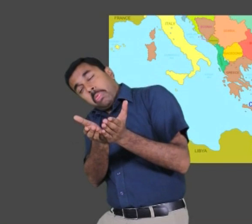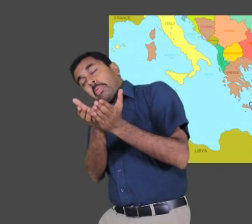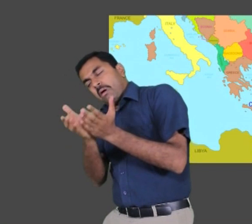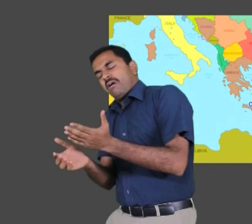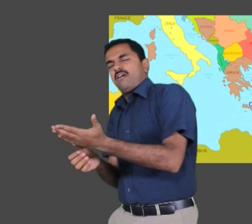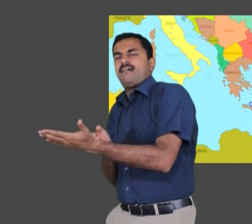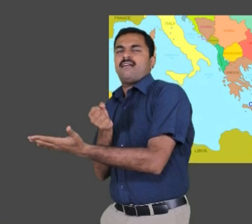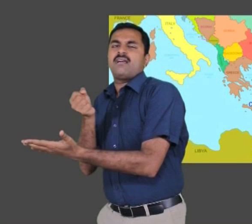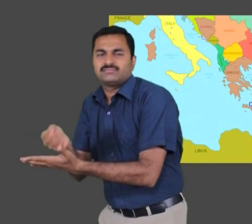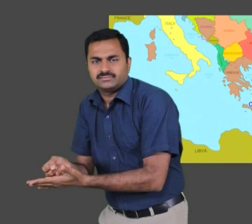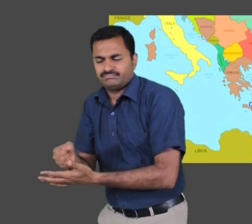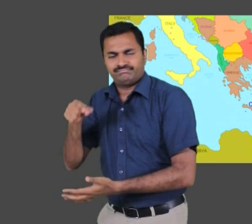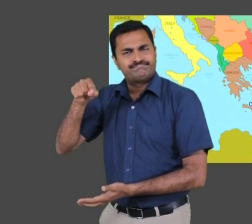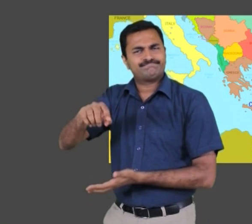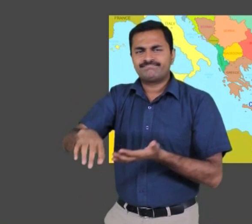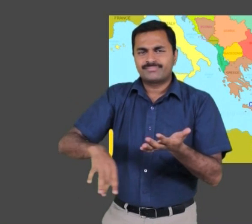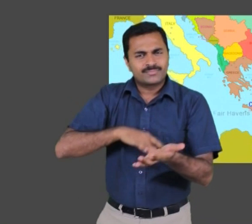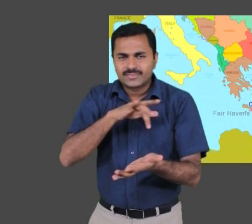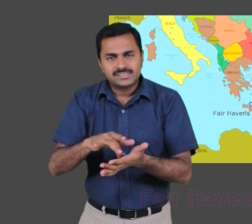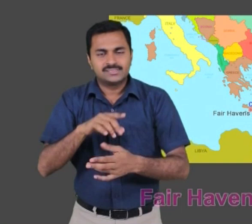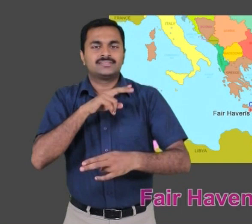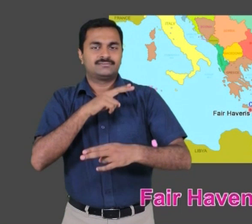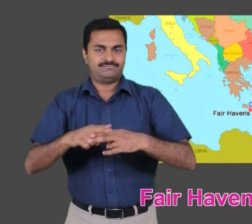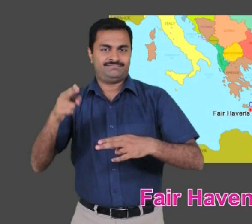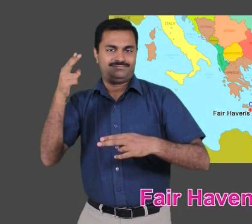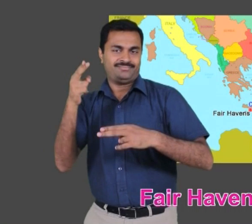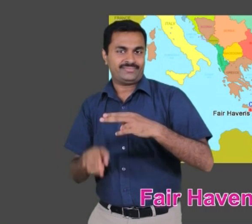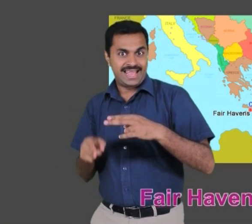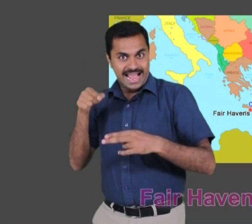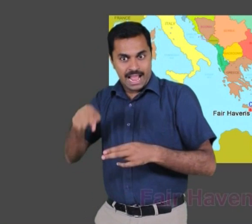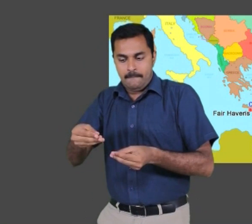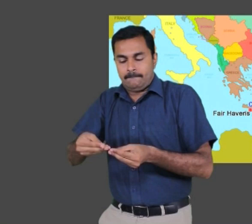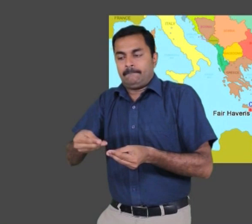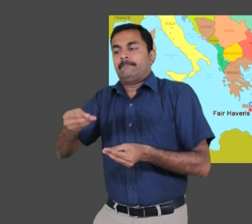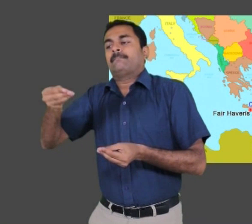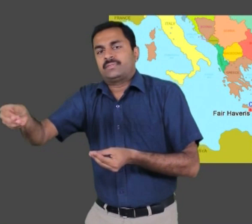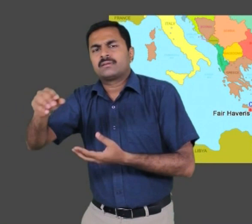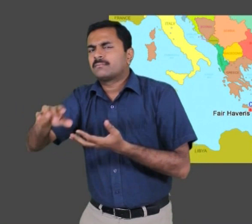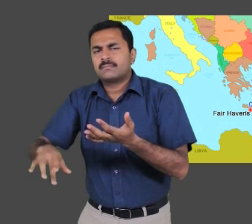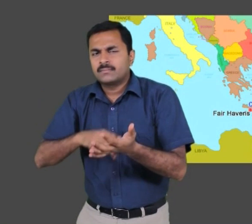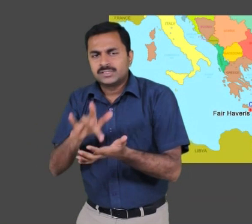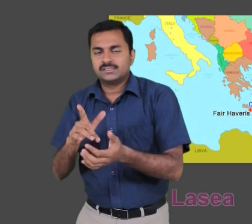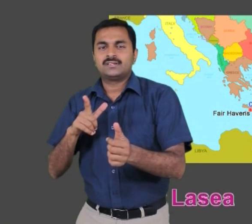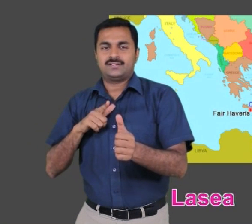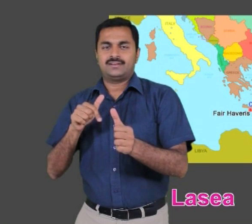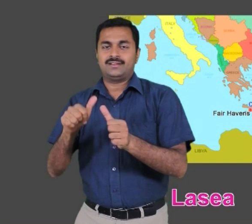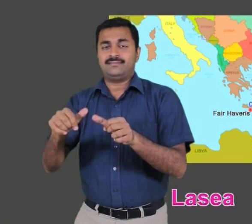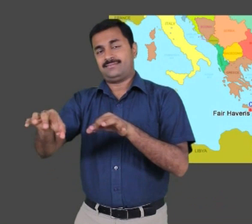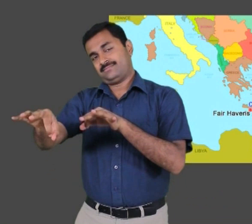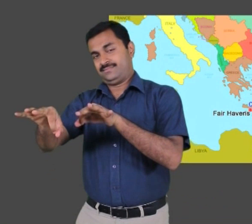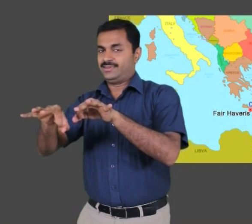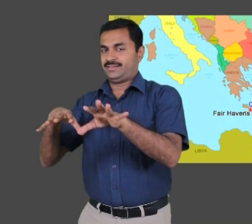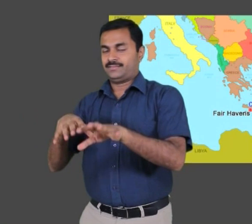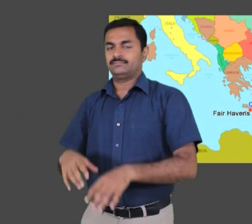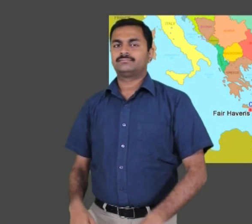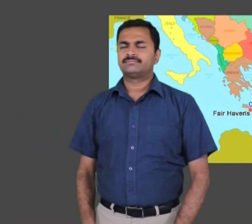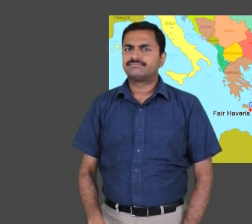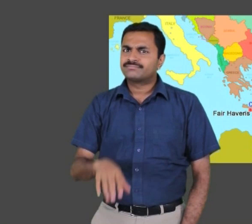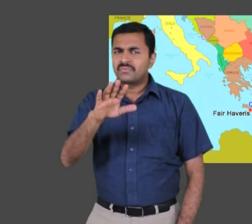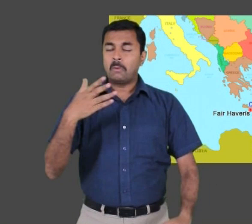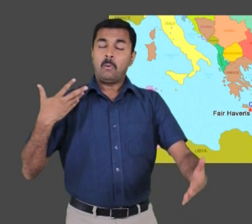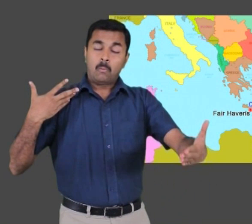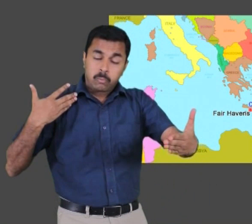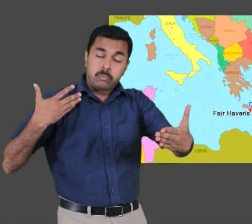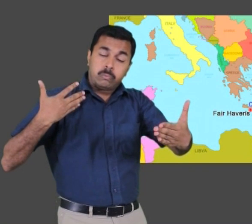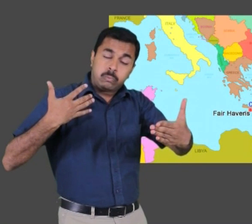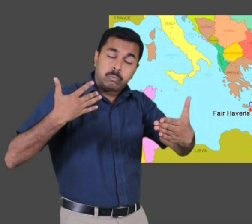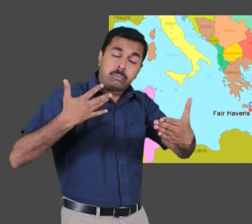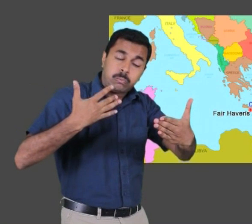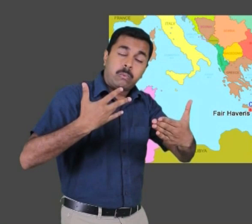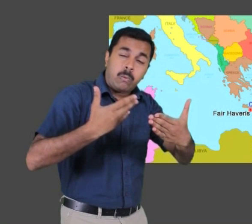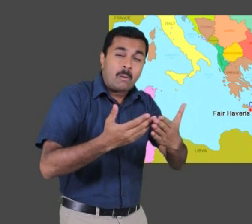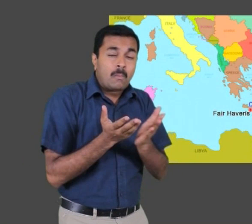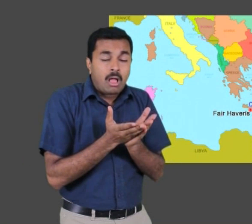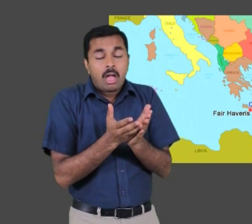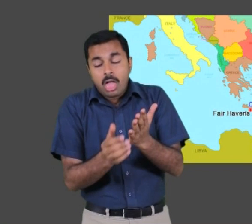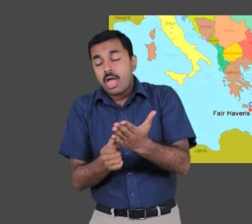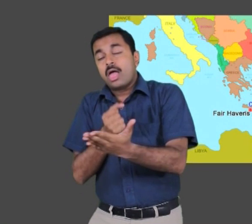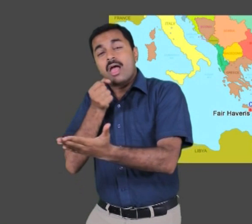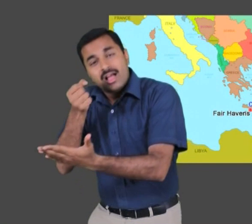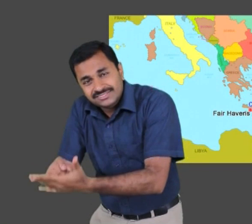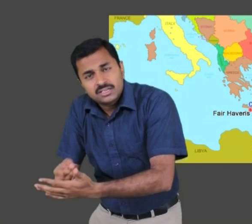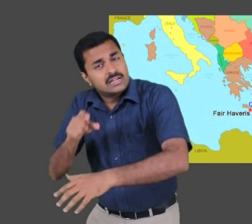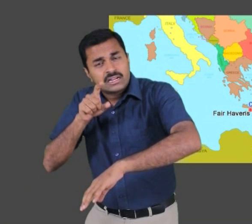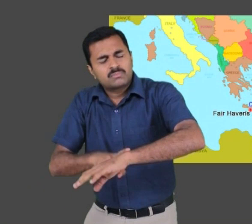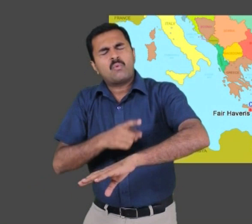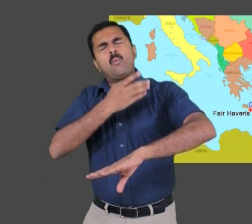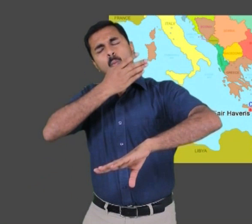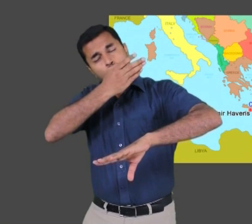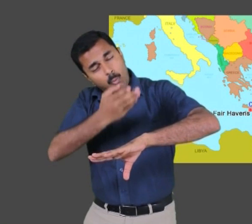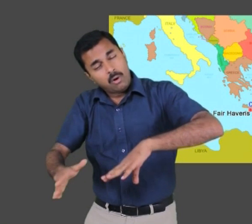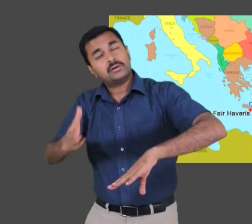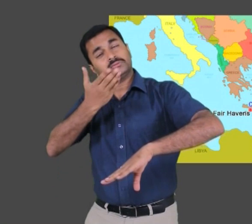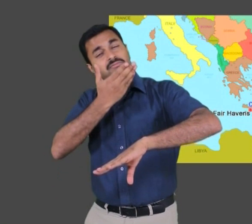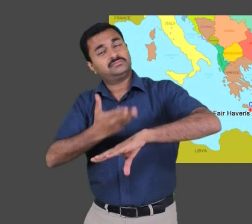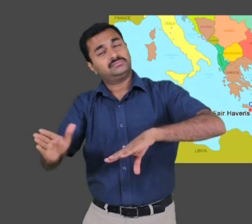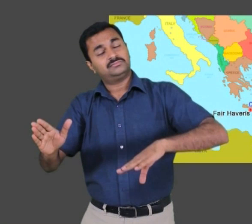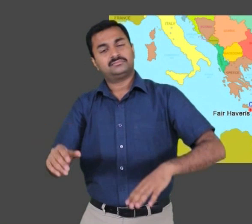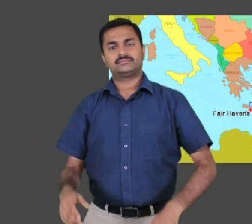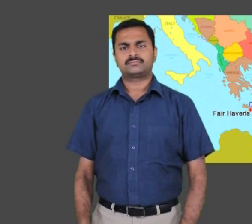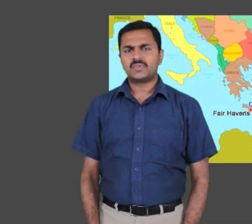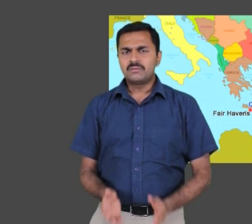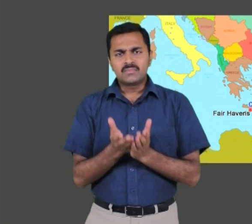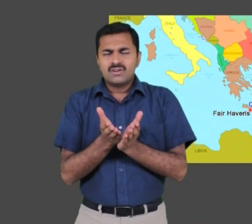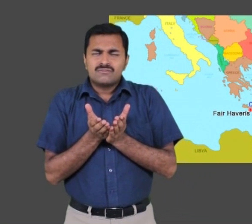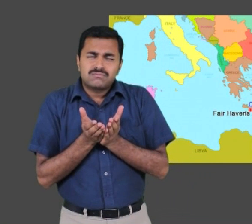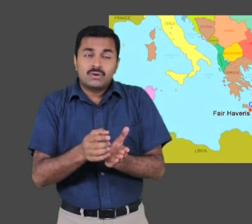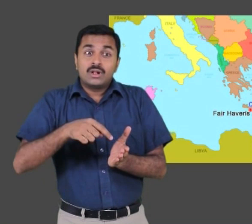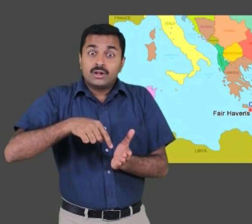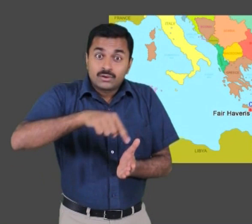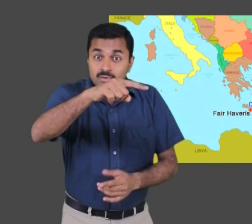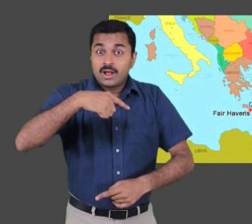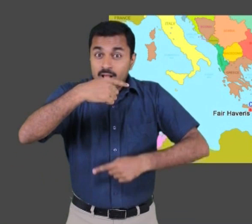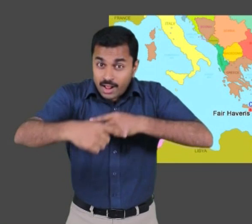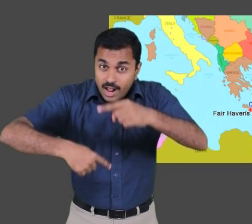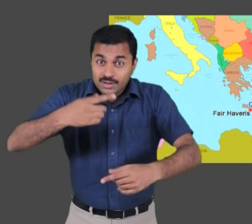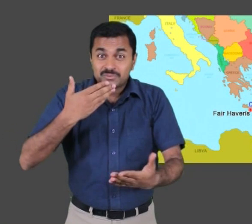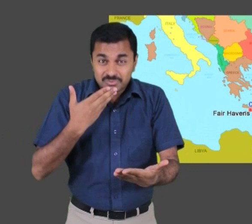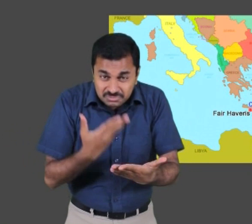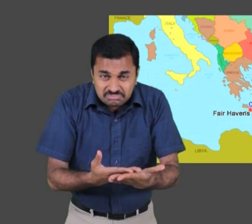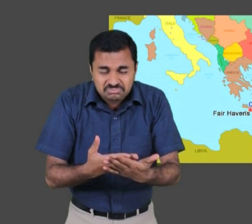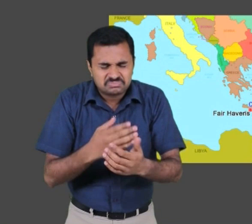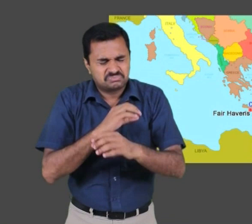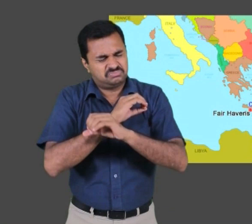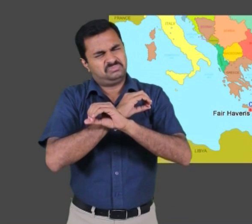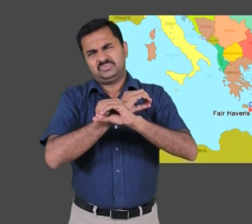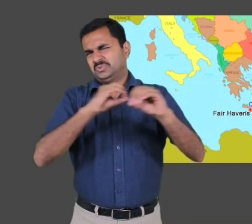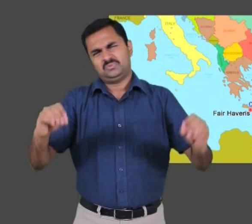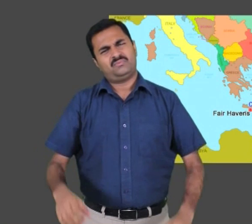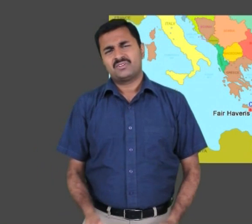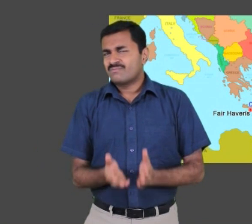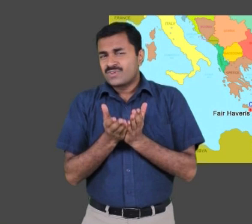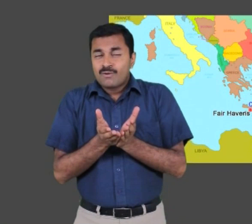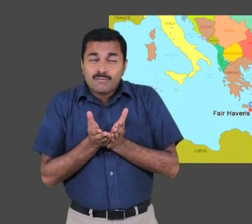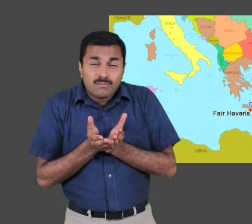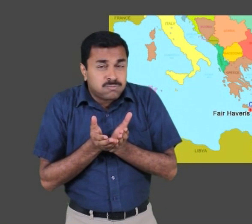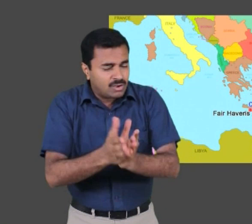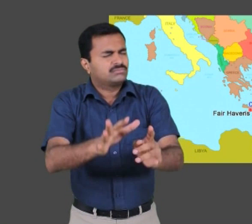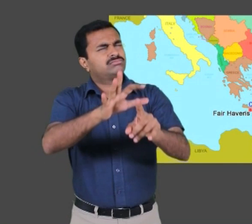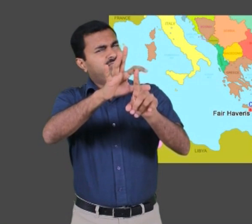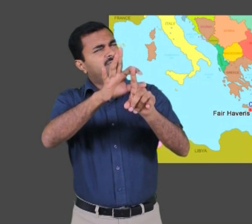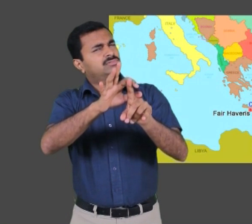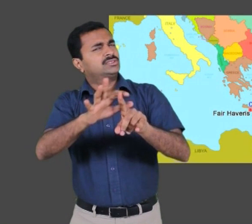After we had moved along the coast with difficulty, we came to a place called Fair Havens, near the town of Lasea.